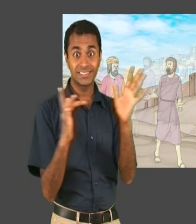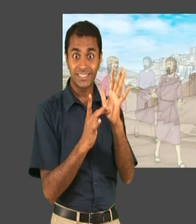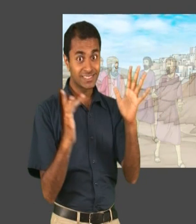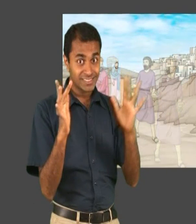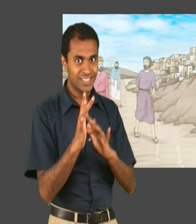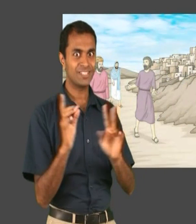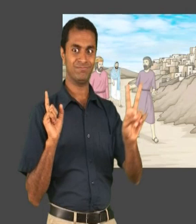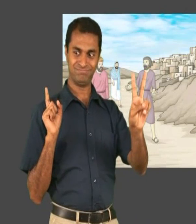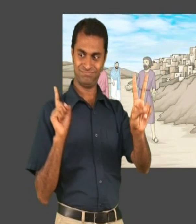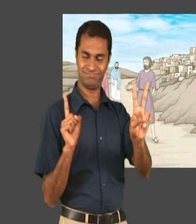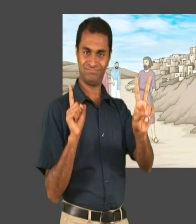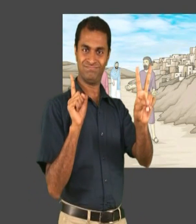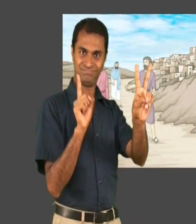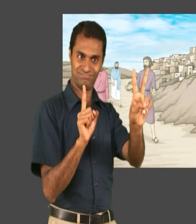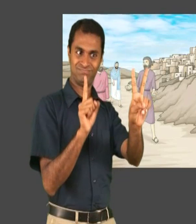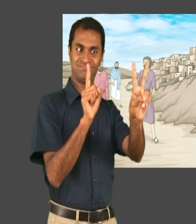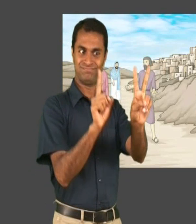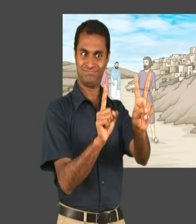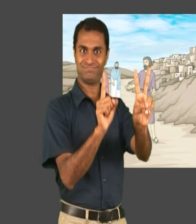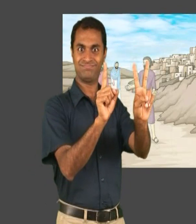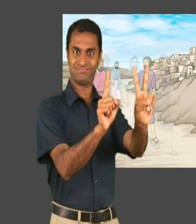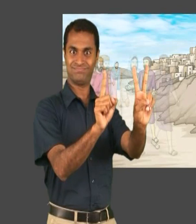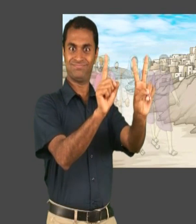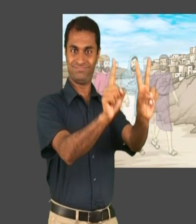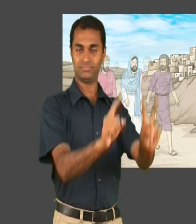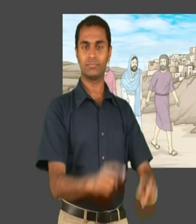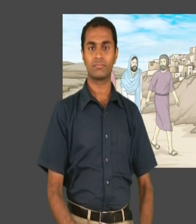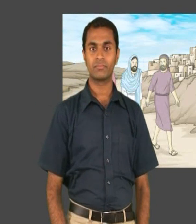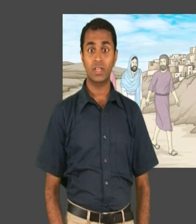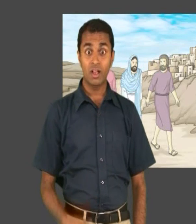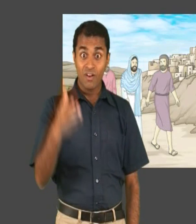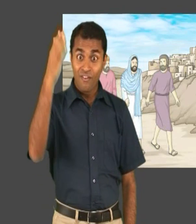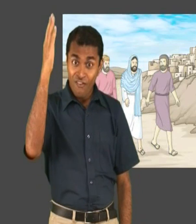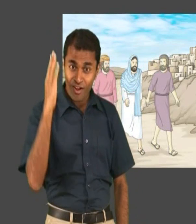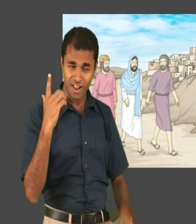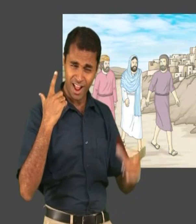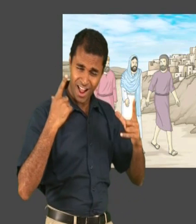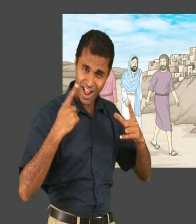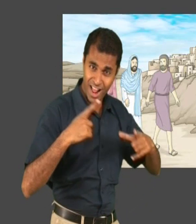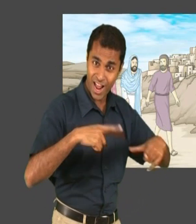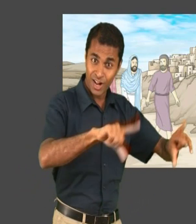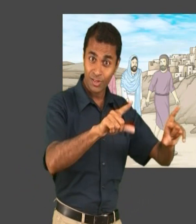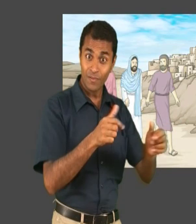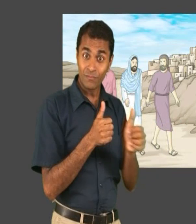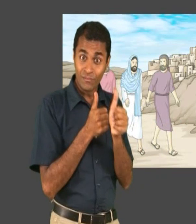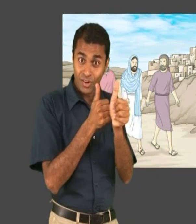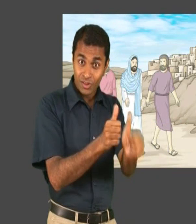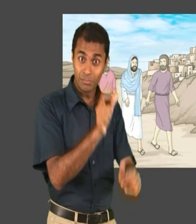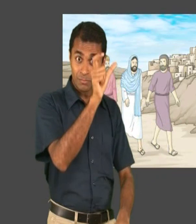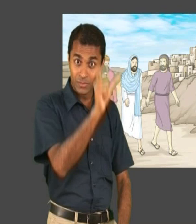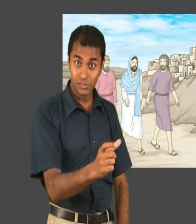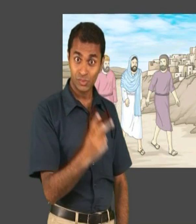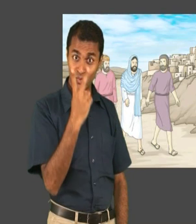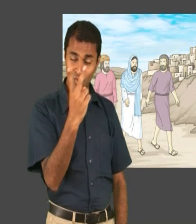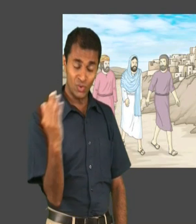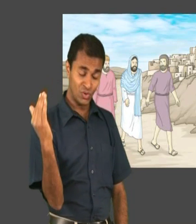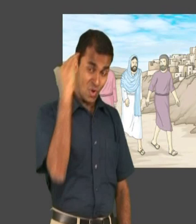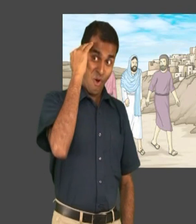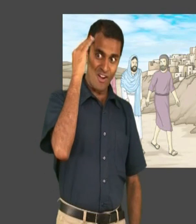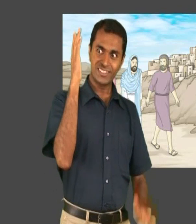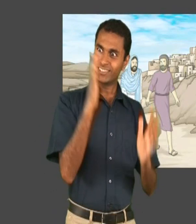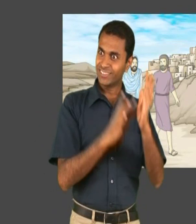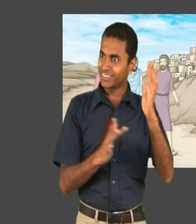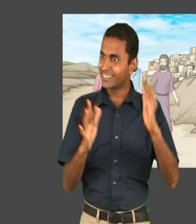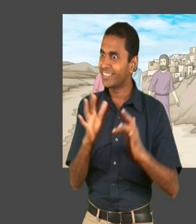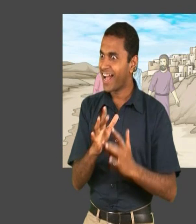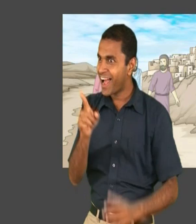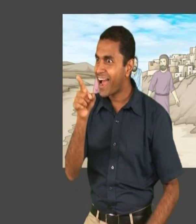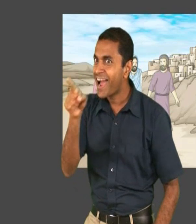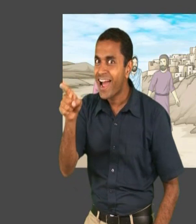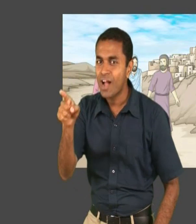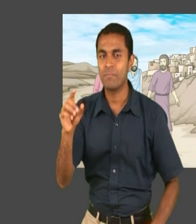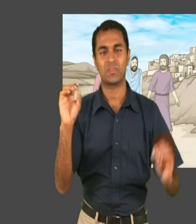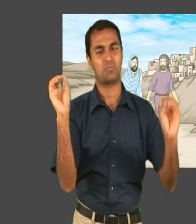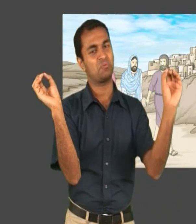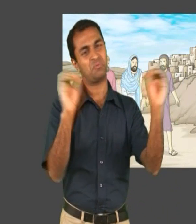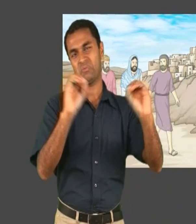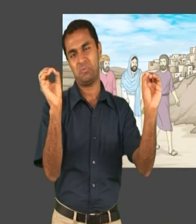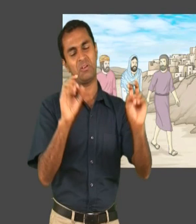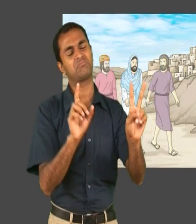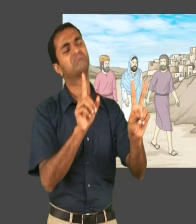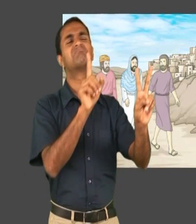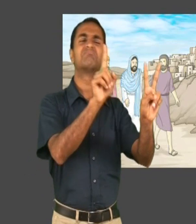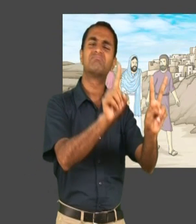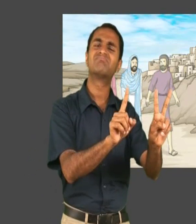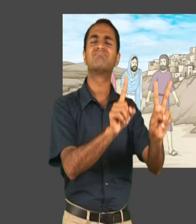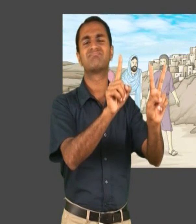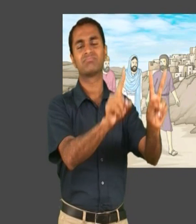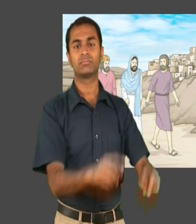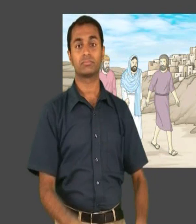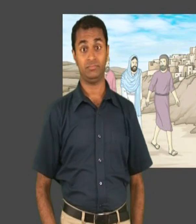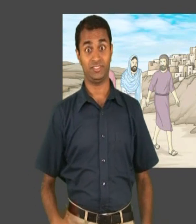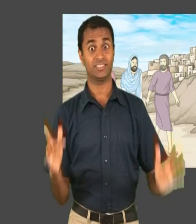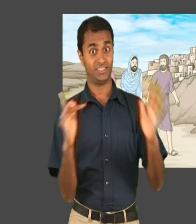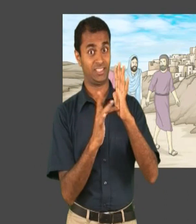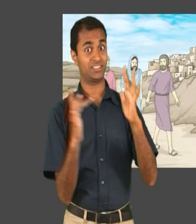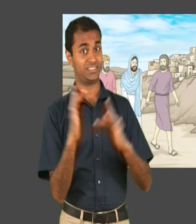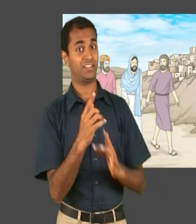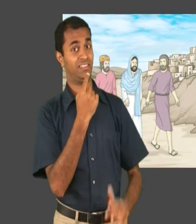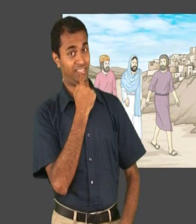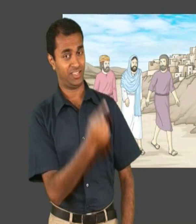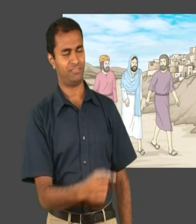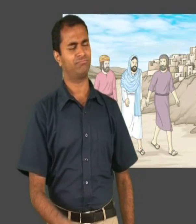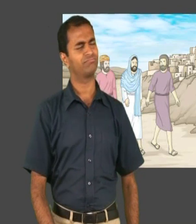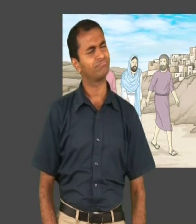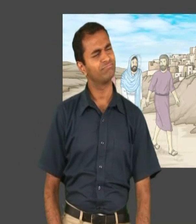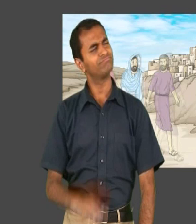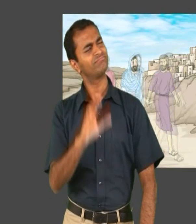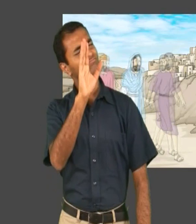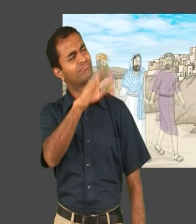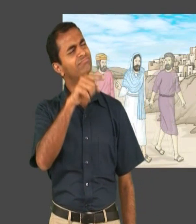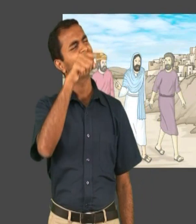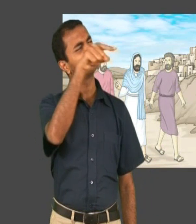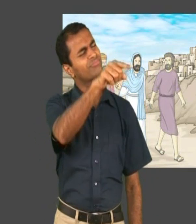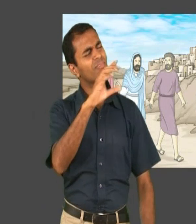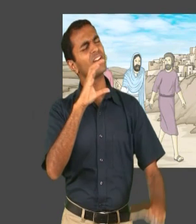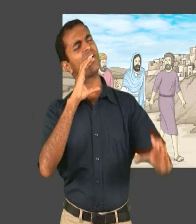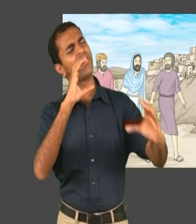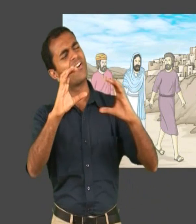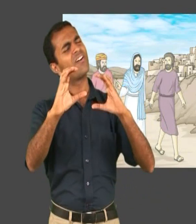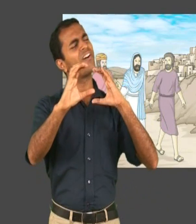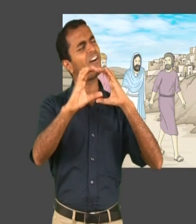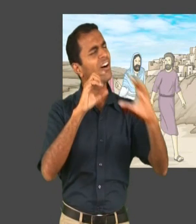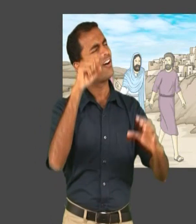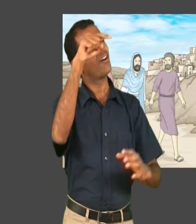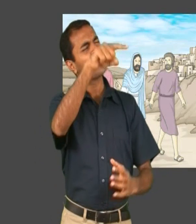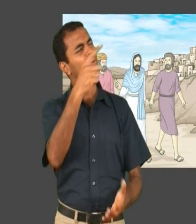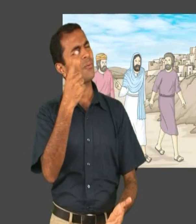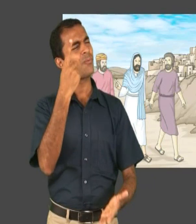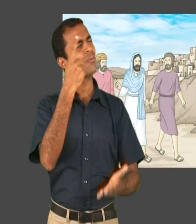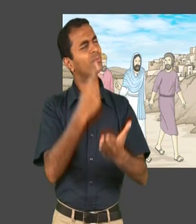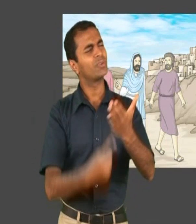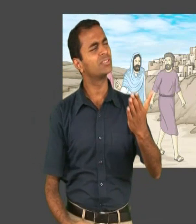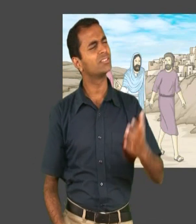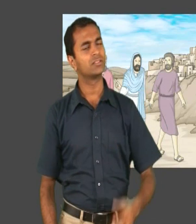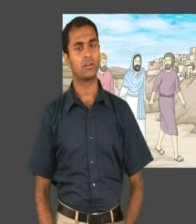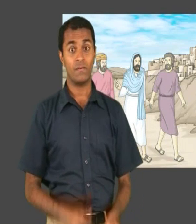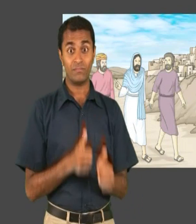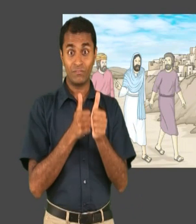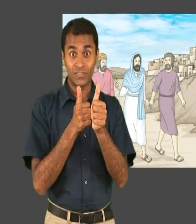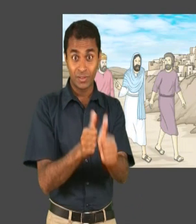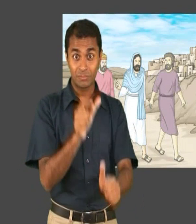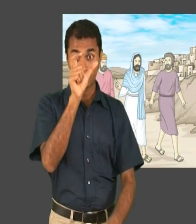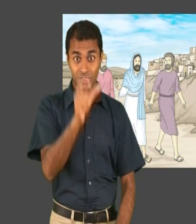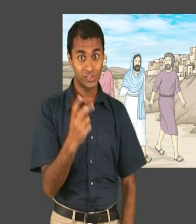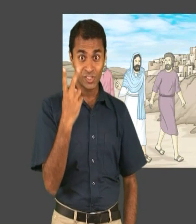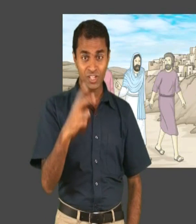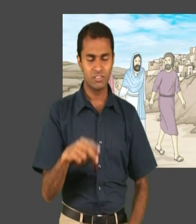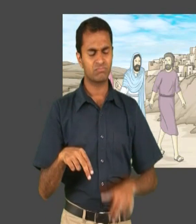And as they talked and deliberated, Jesus Himself came up and walked along with them. But their eyes were kept from recognizing Him.